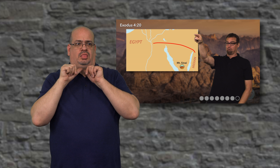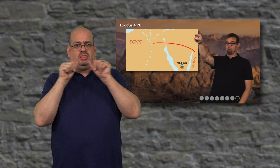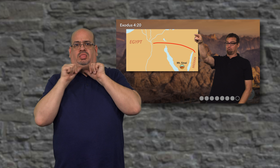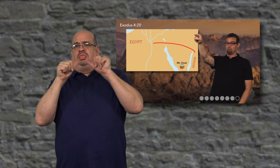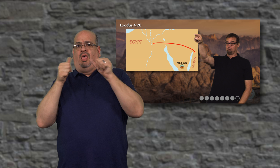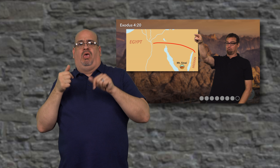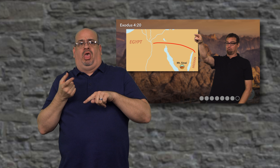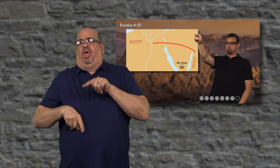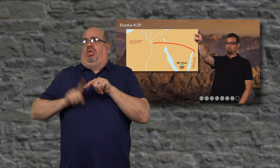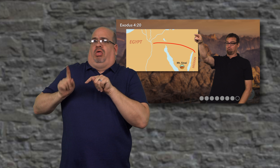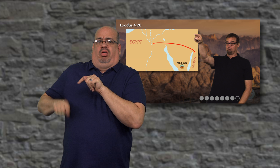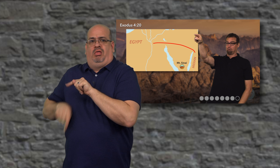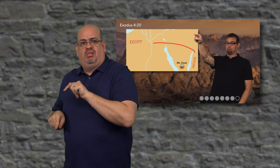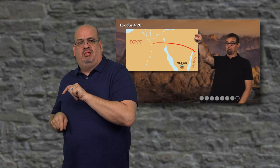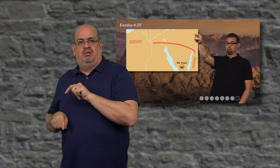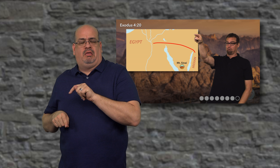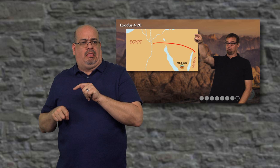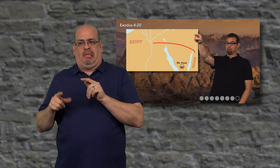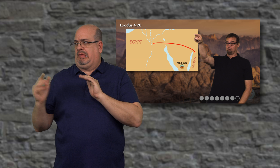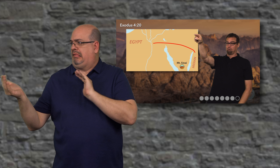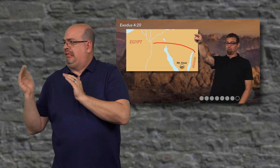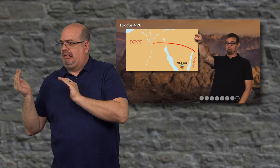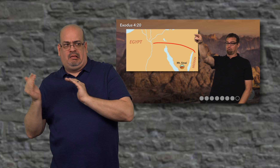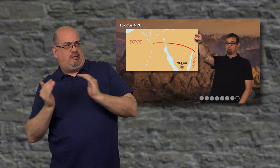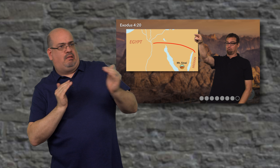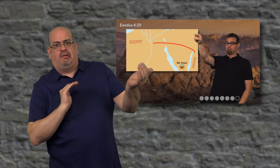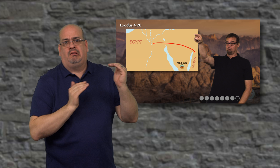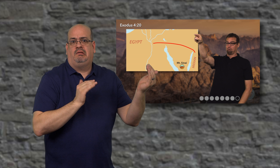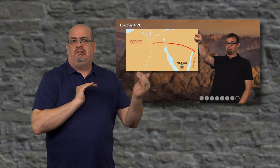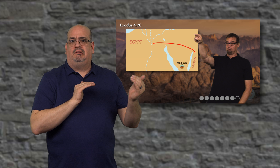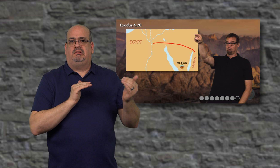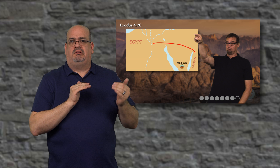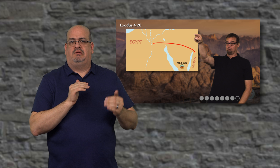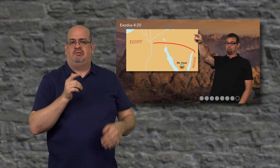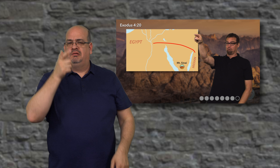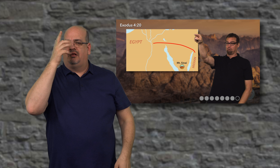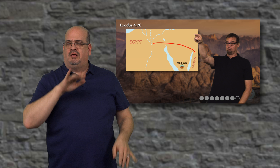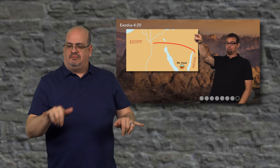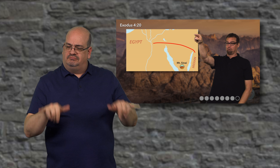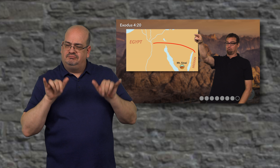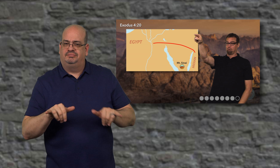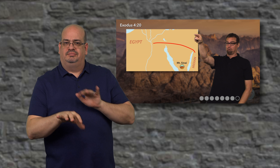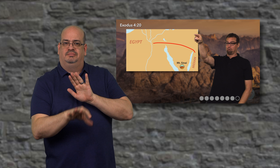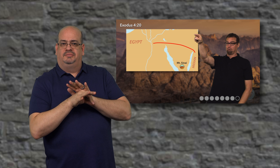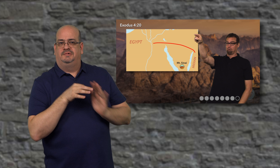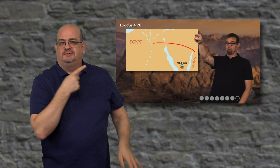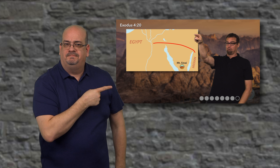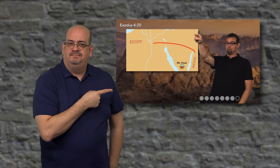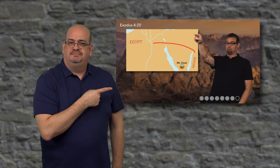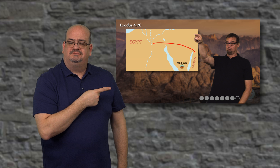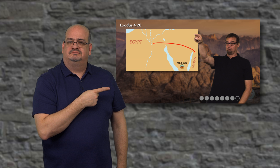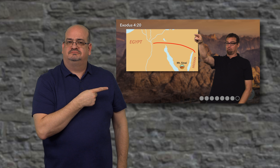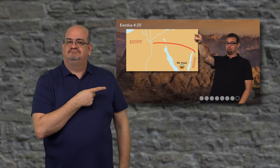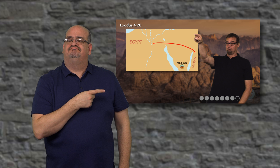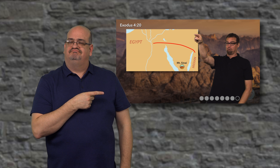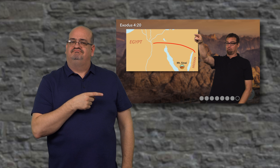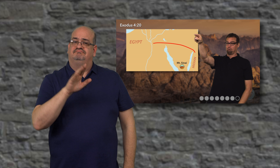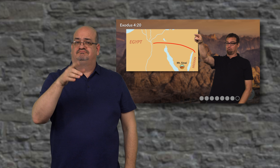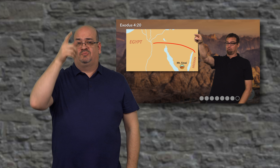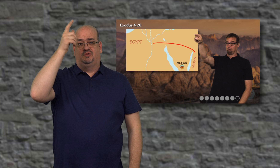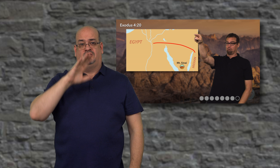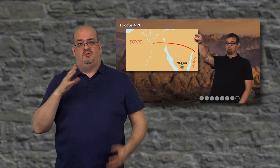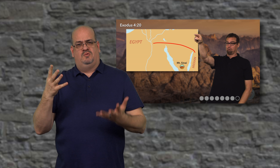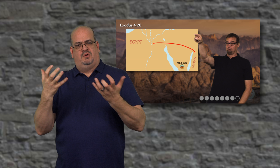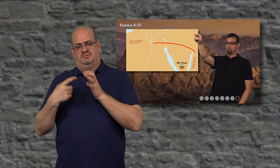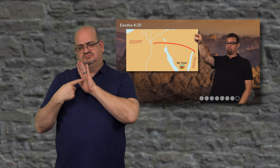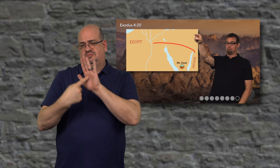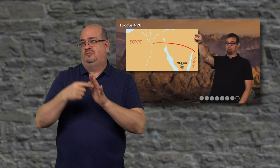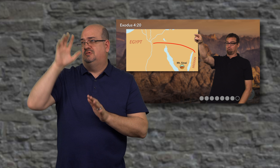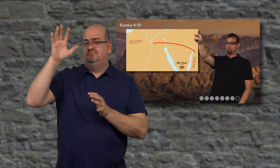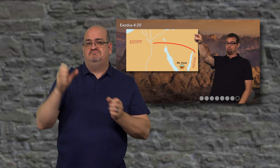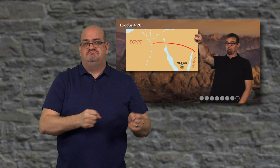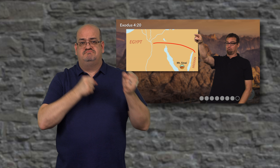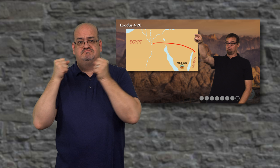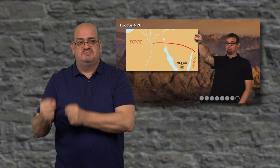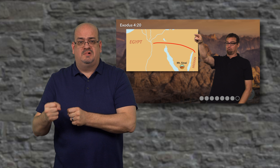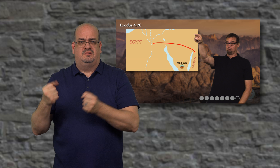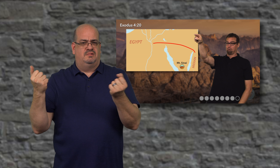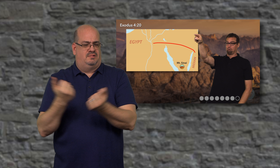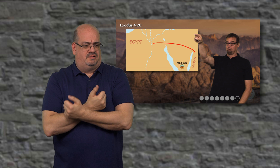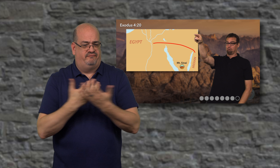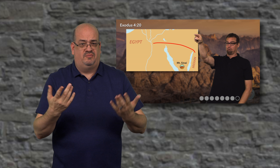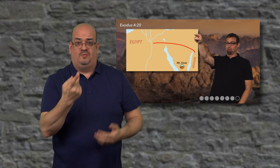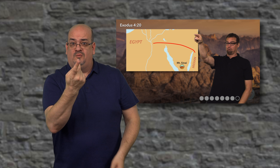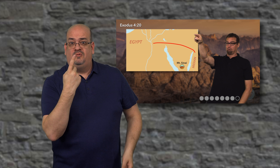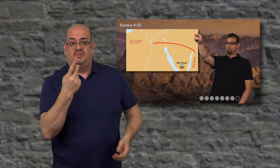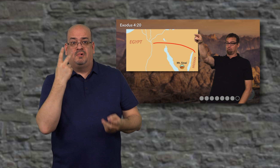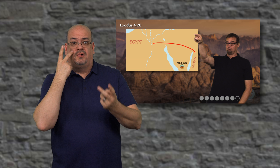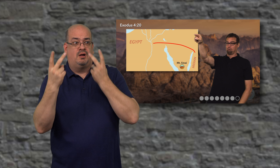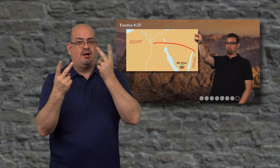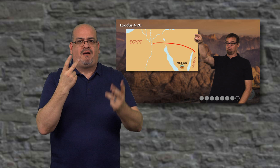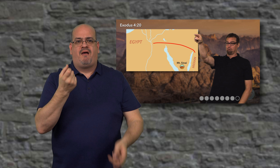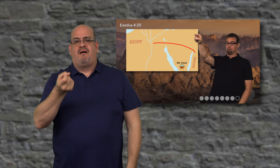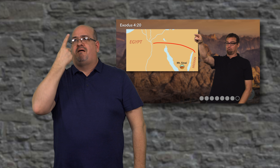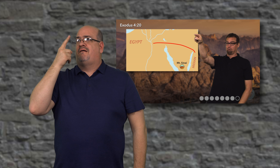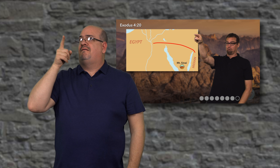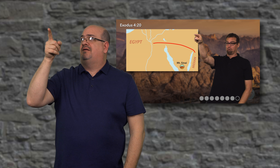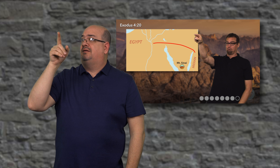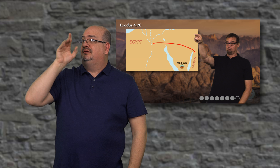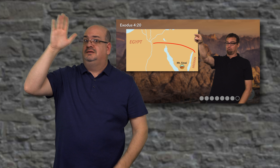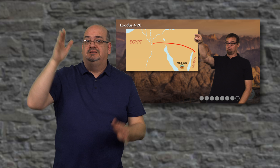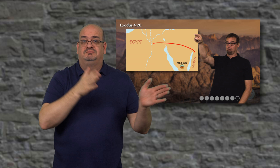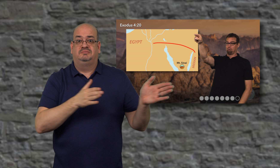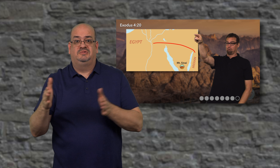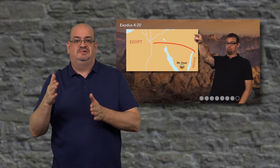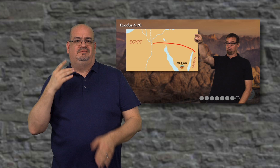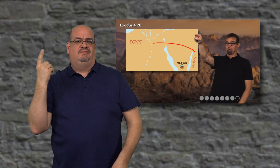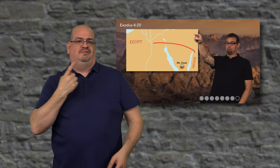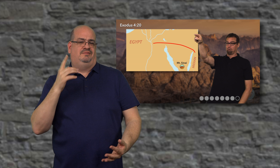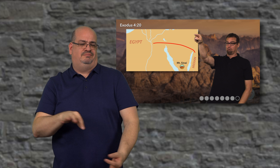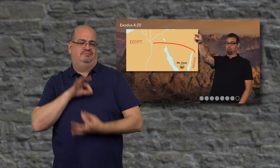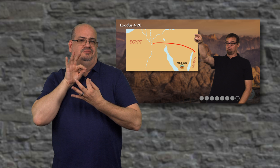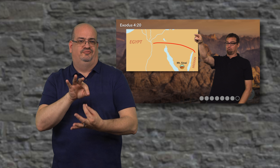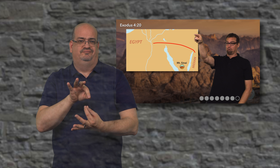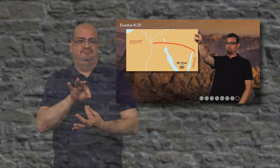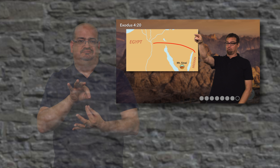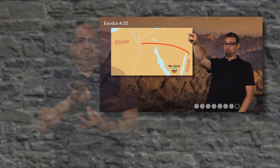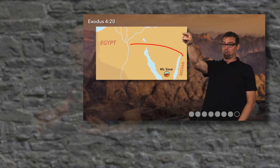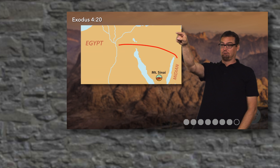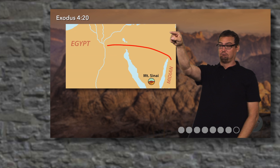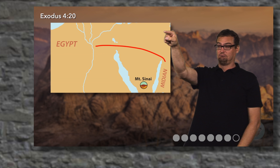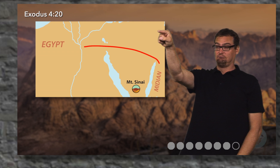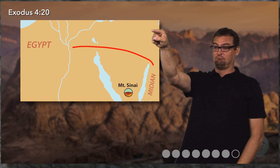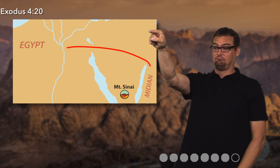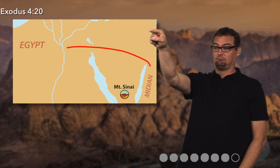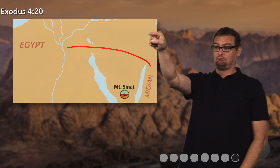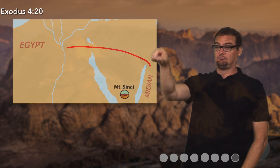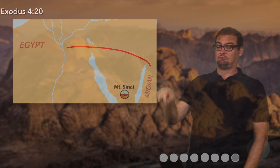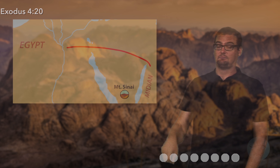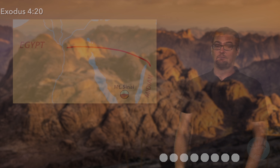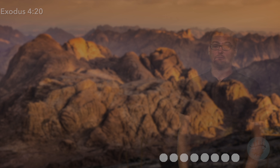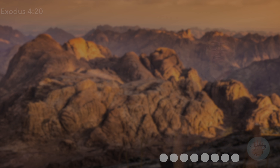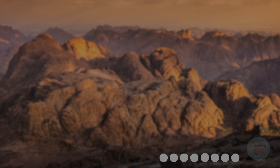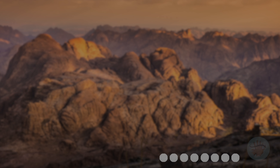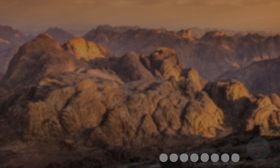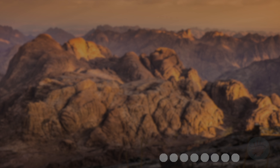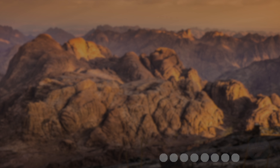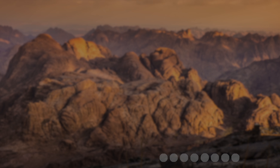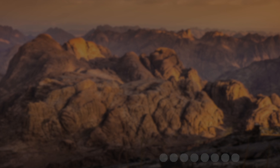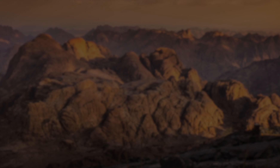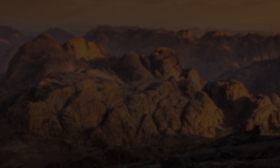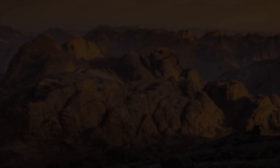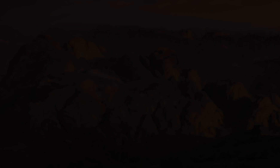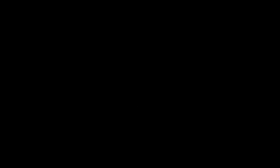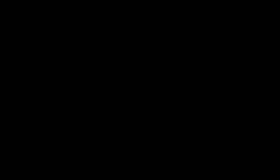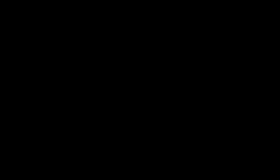And he took the staff of God in his hand.